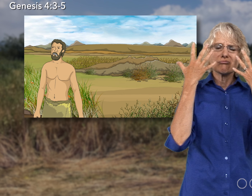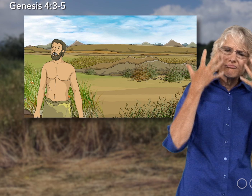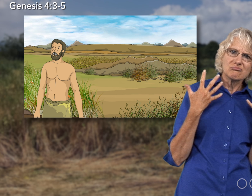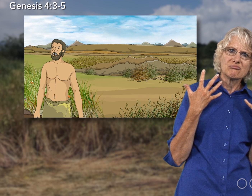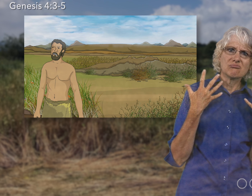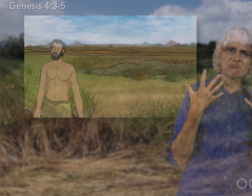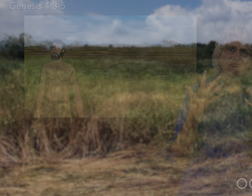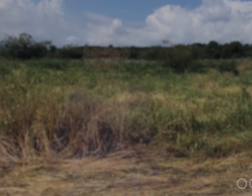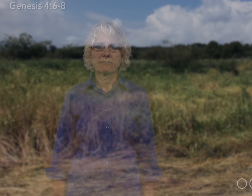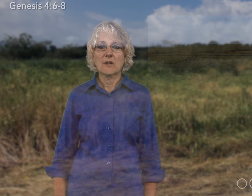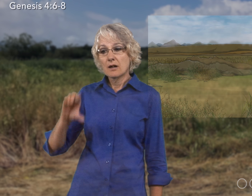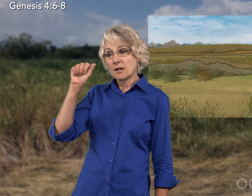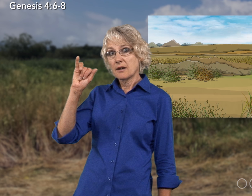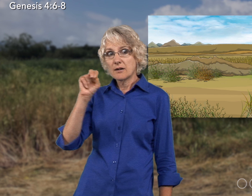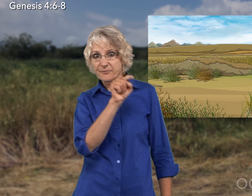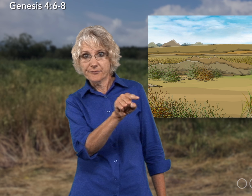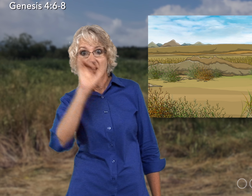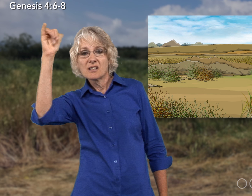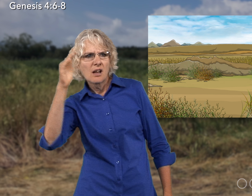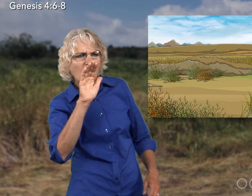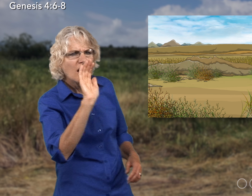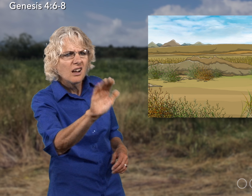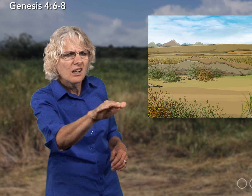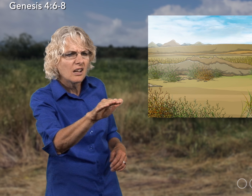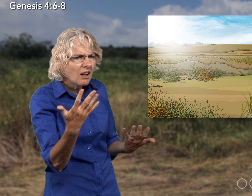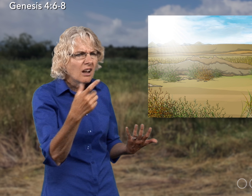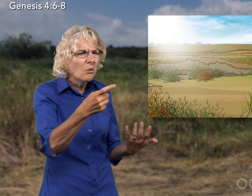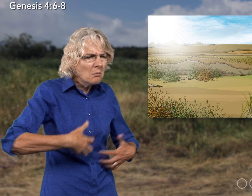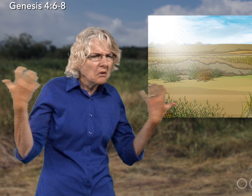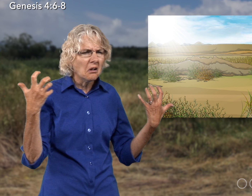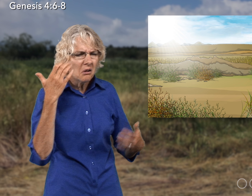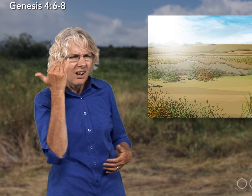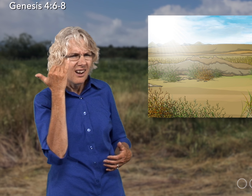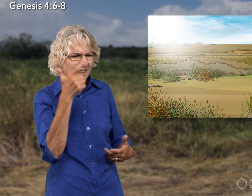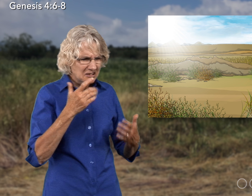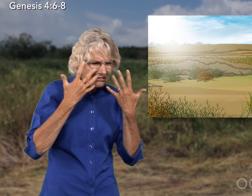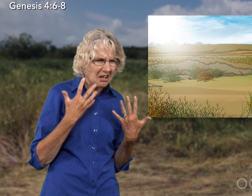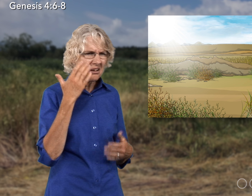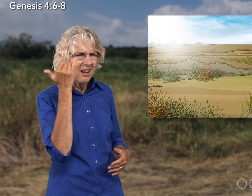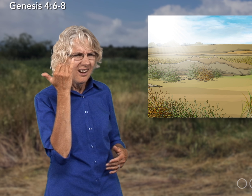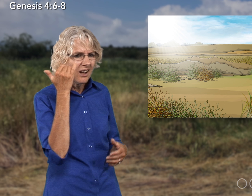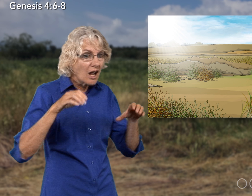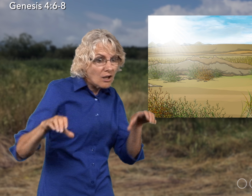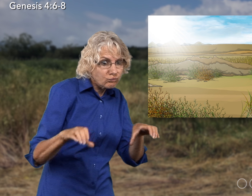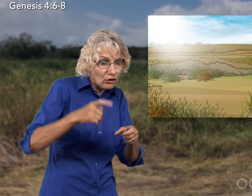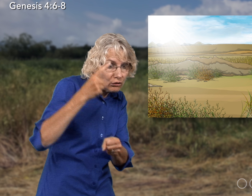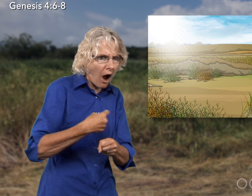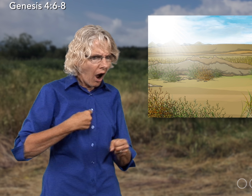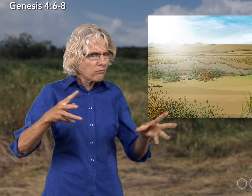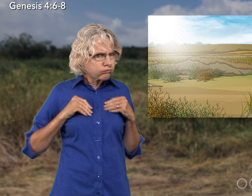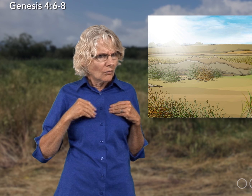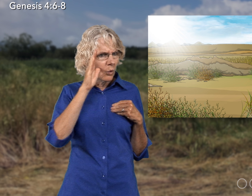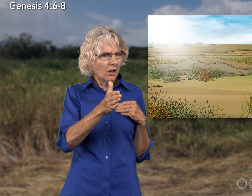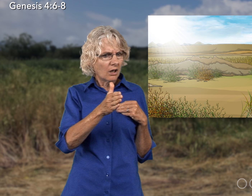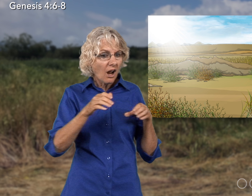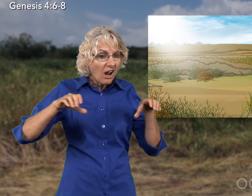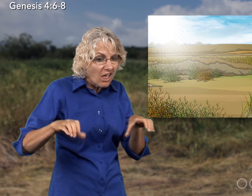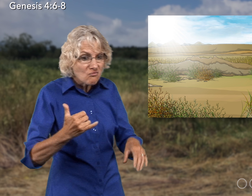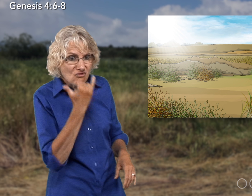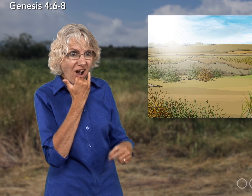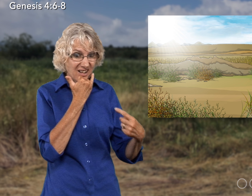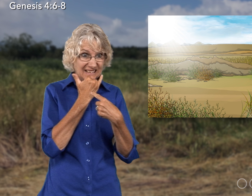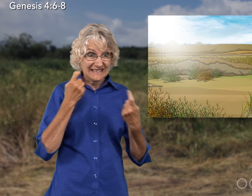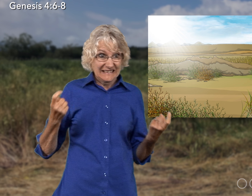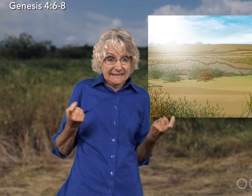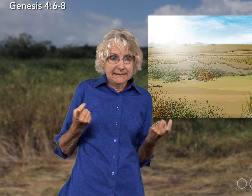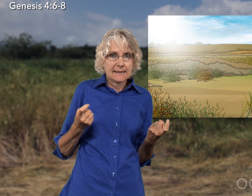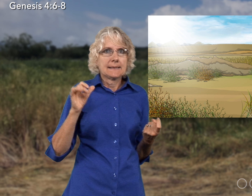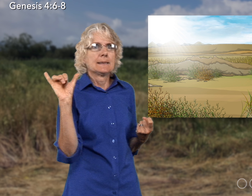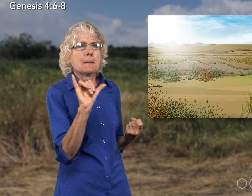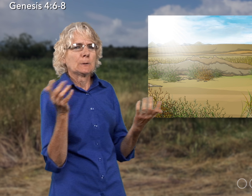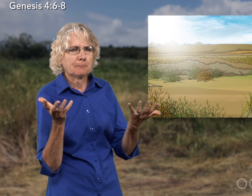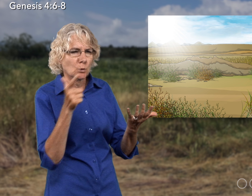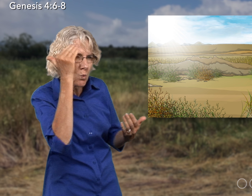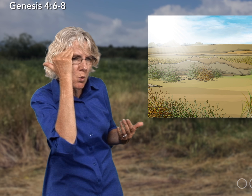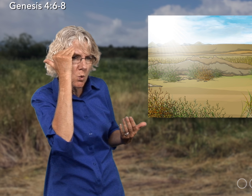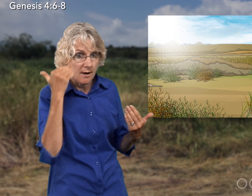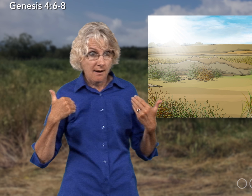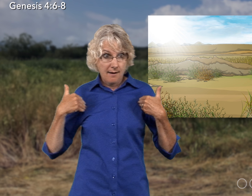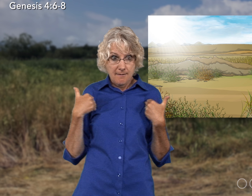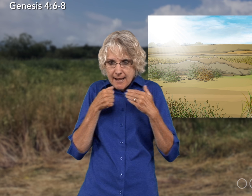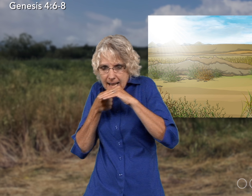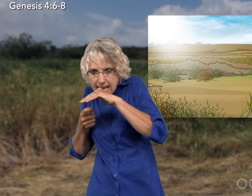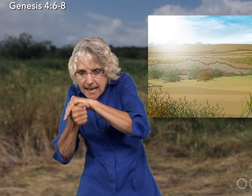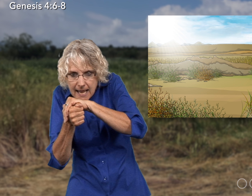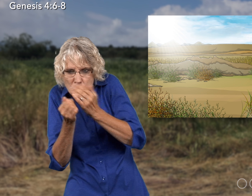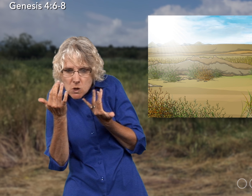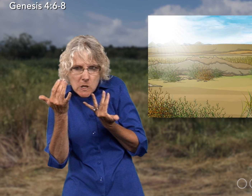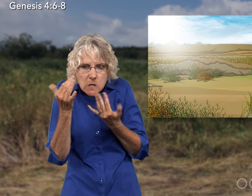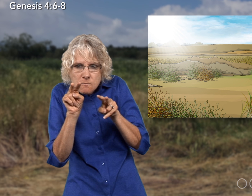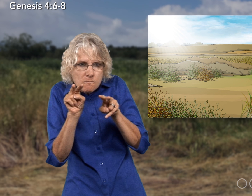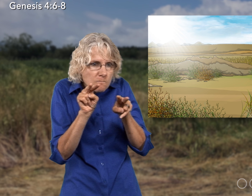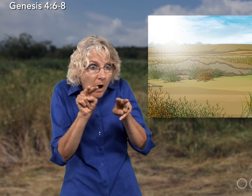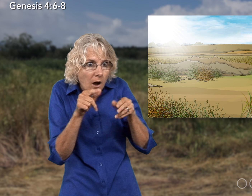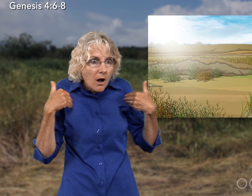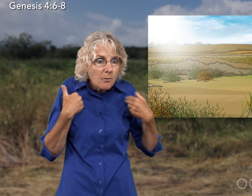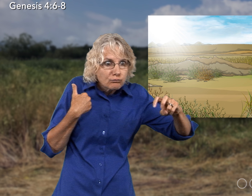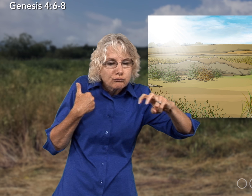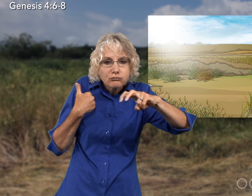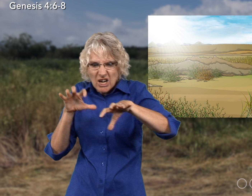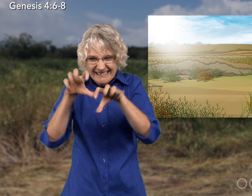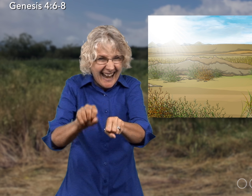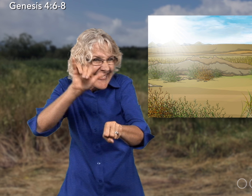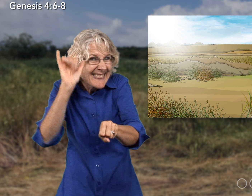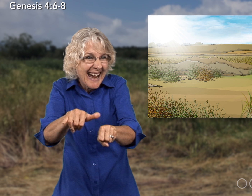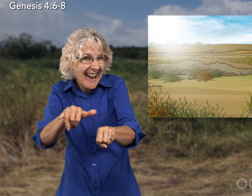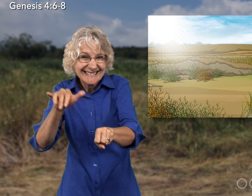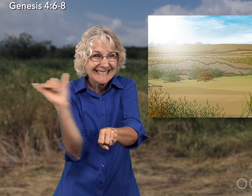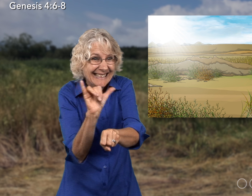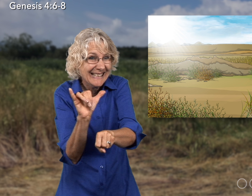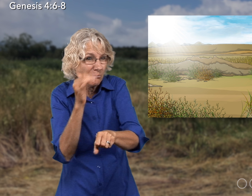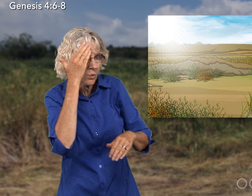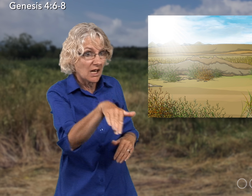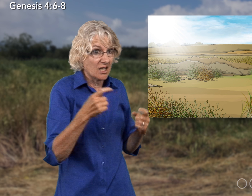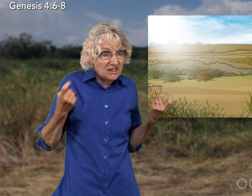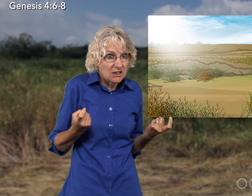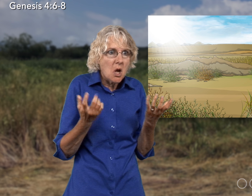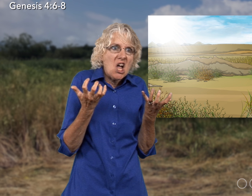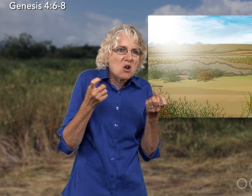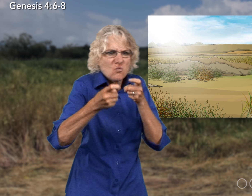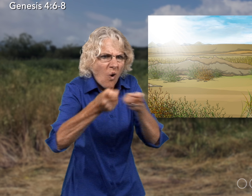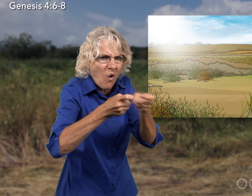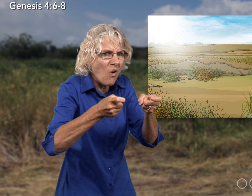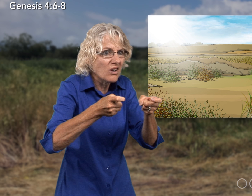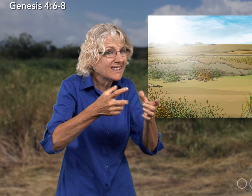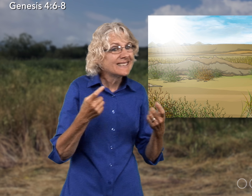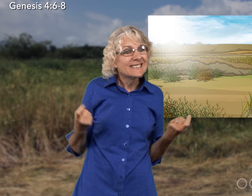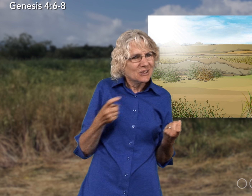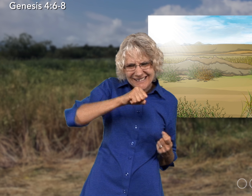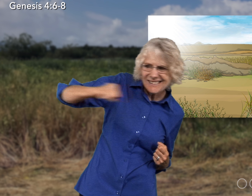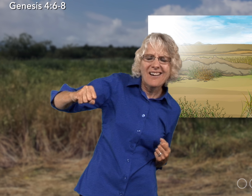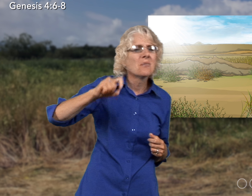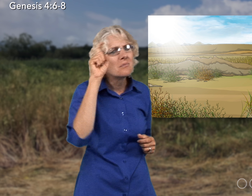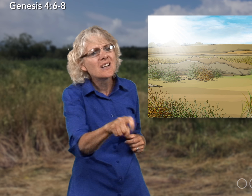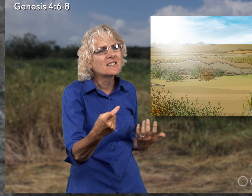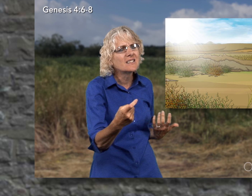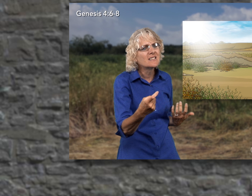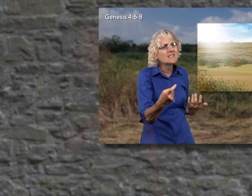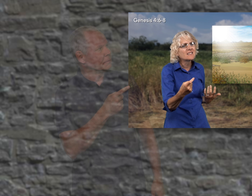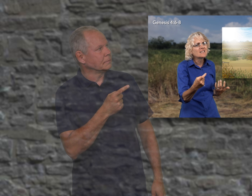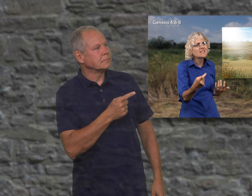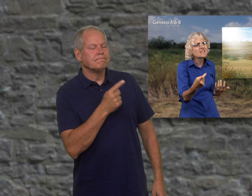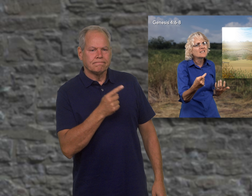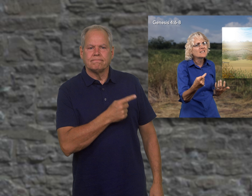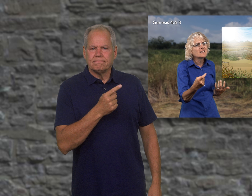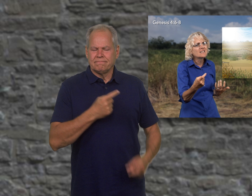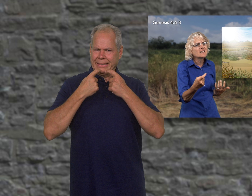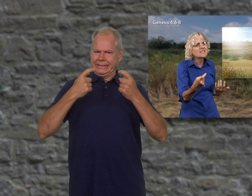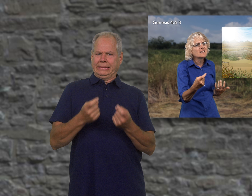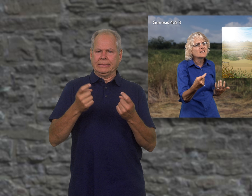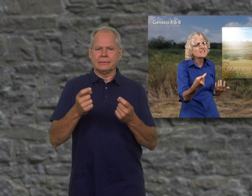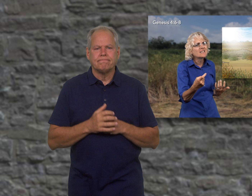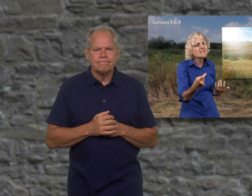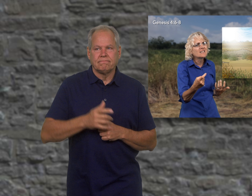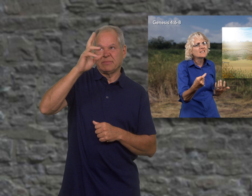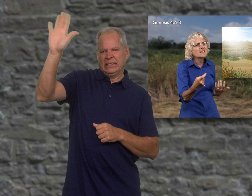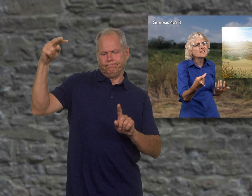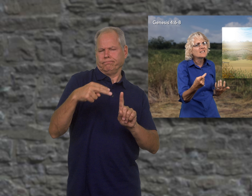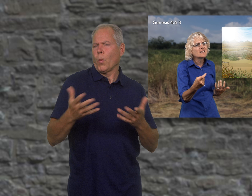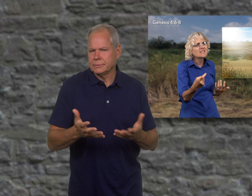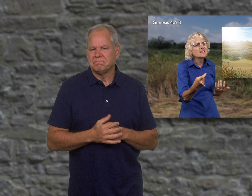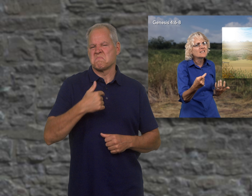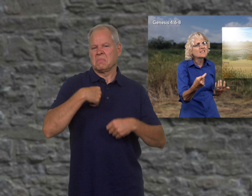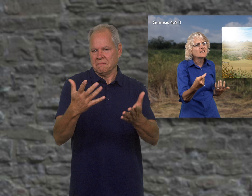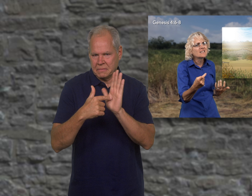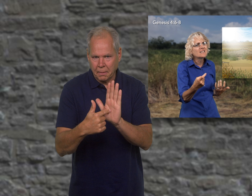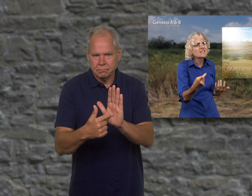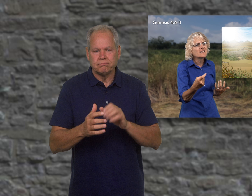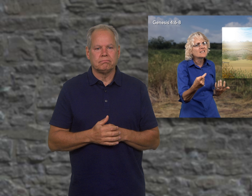“Why are you angry,” said the LORD to Cain, “and why has your countenance fallen?